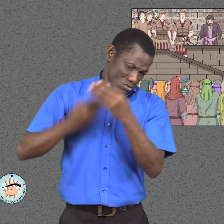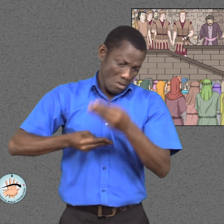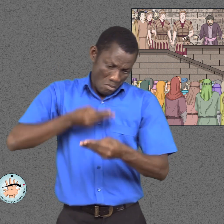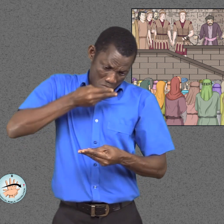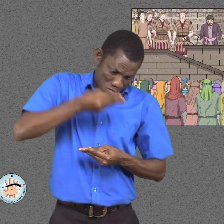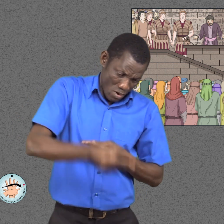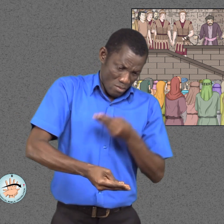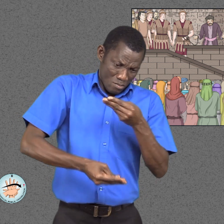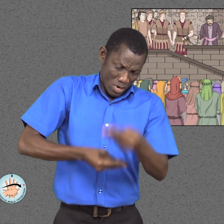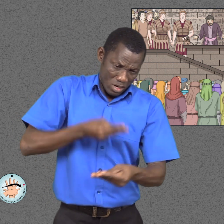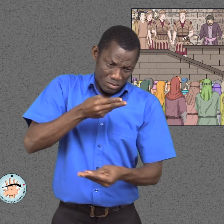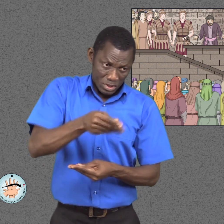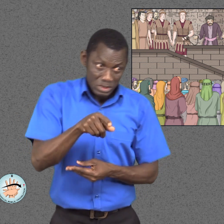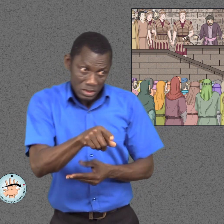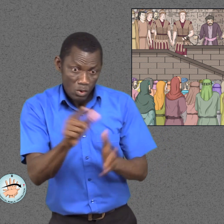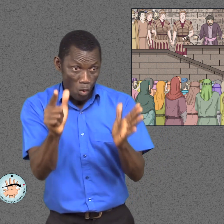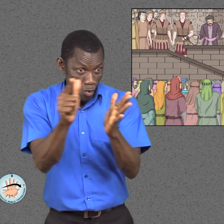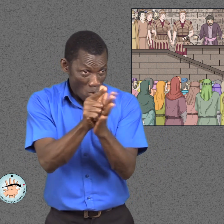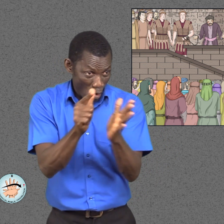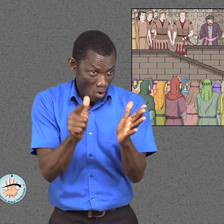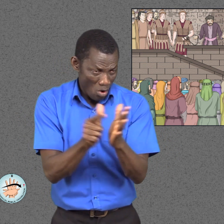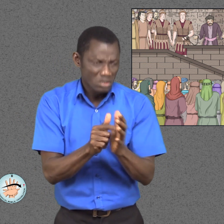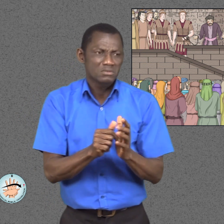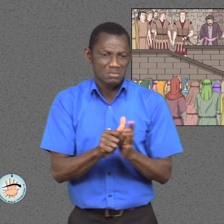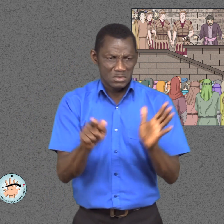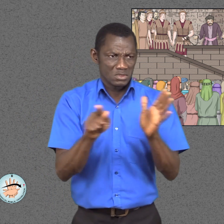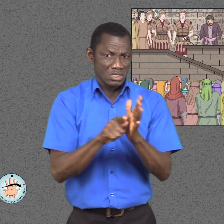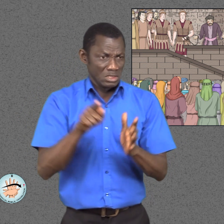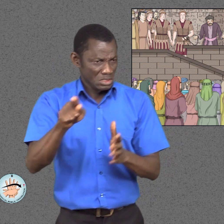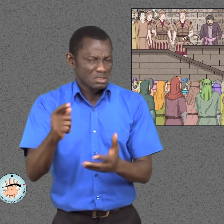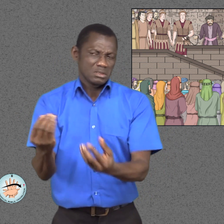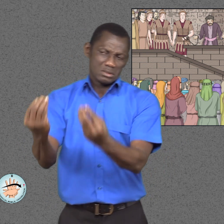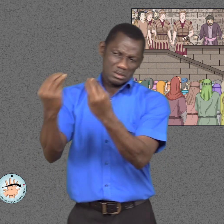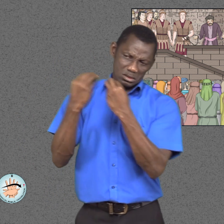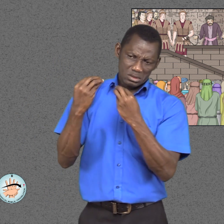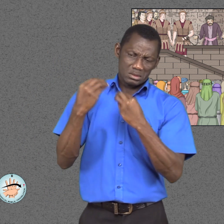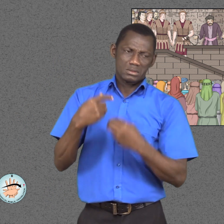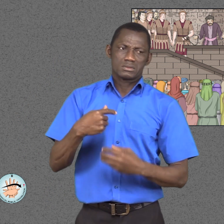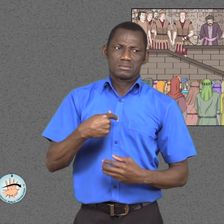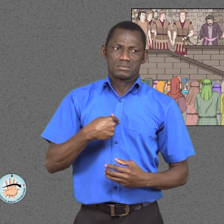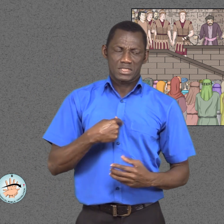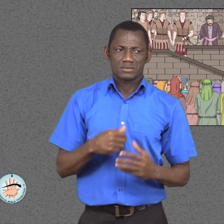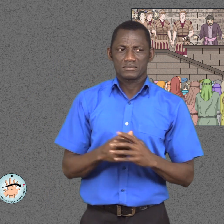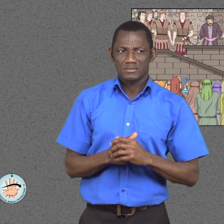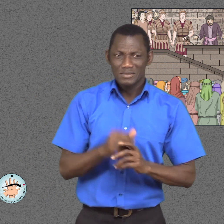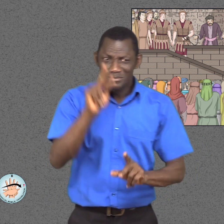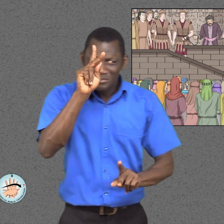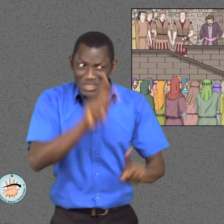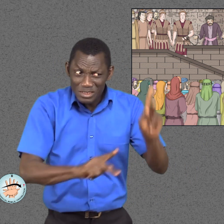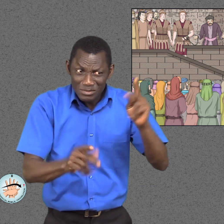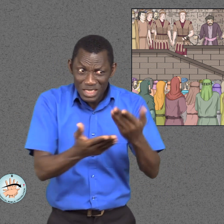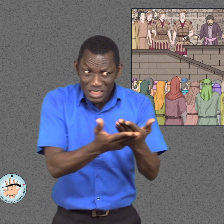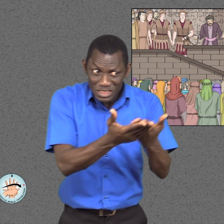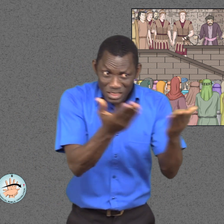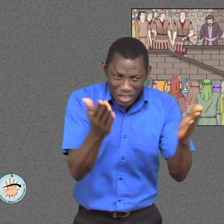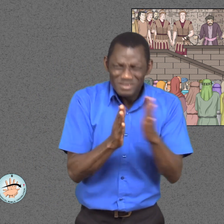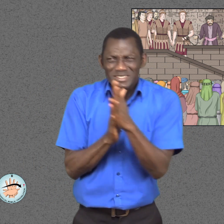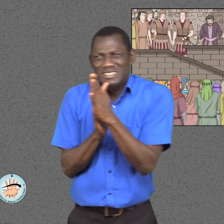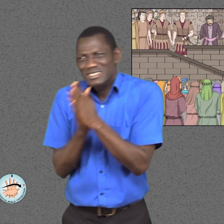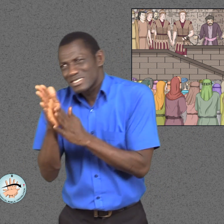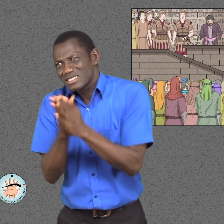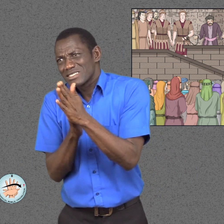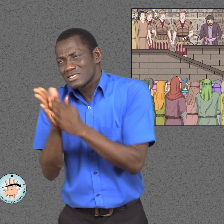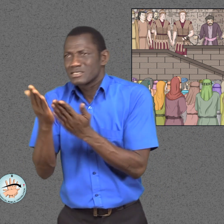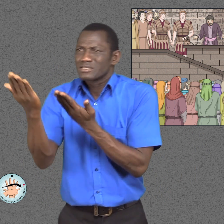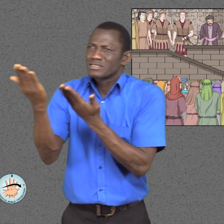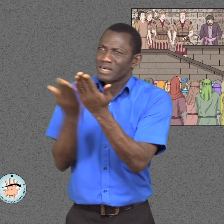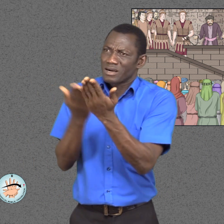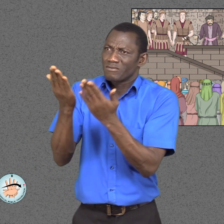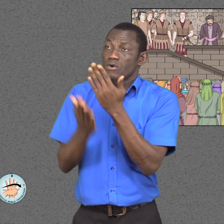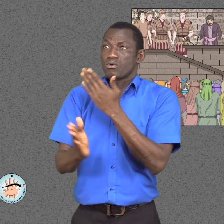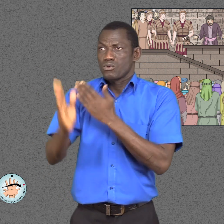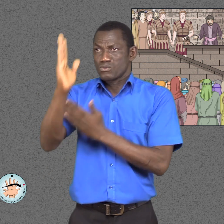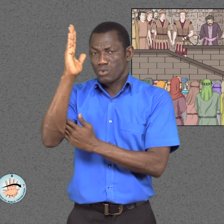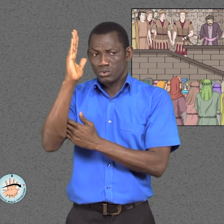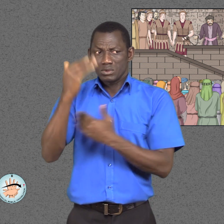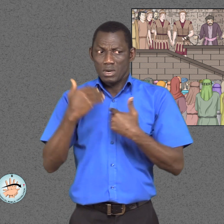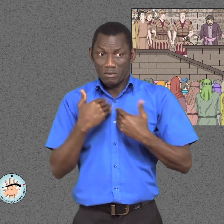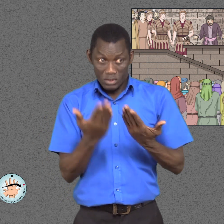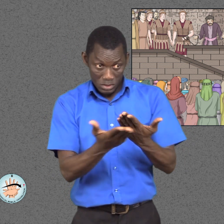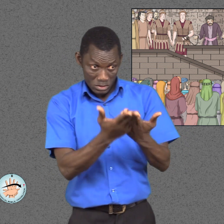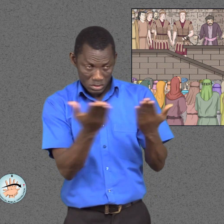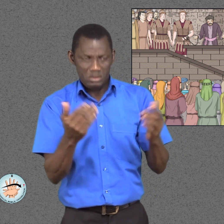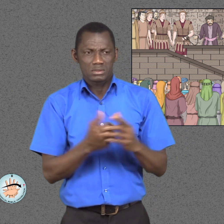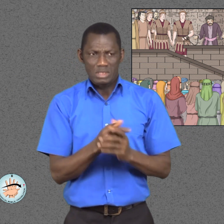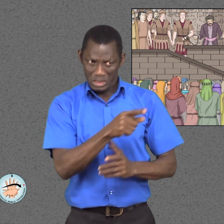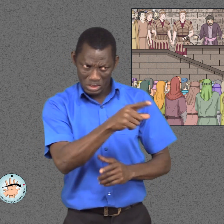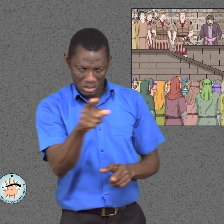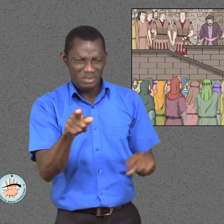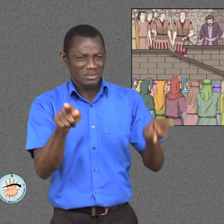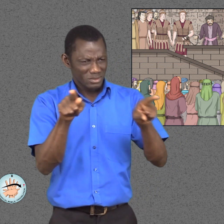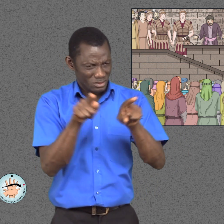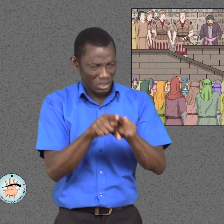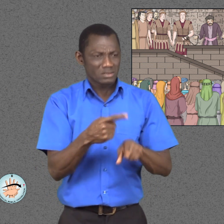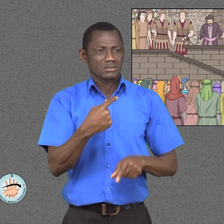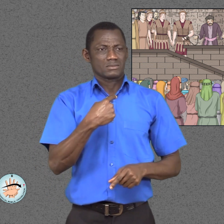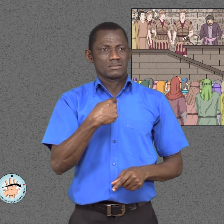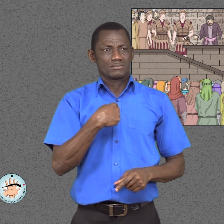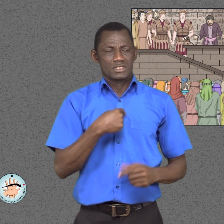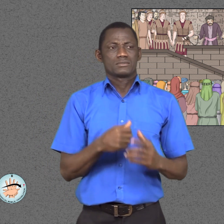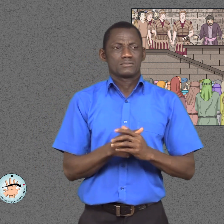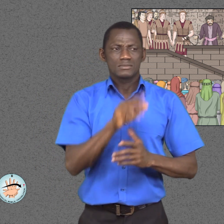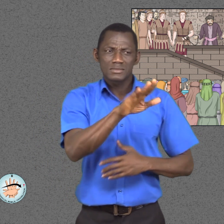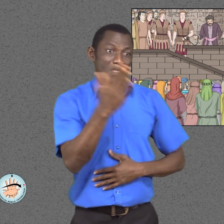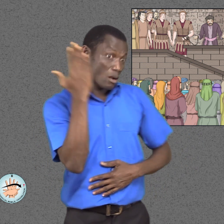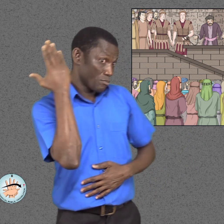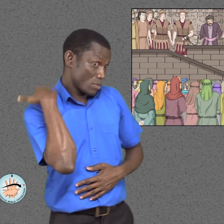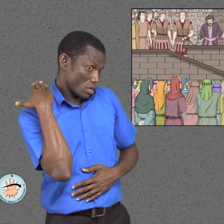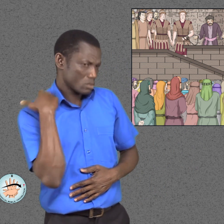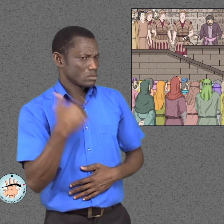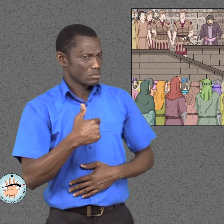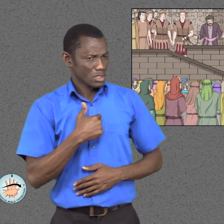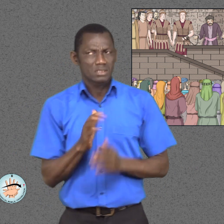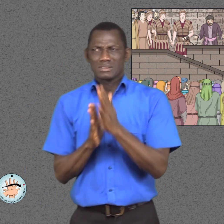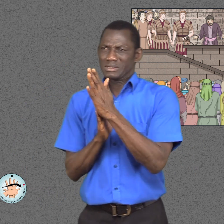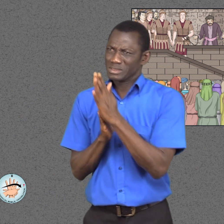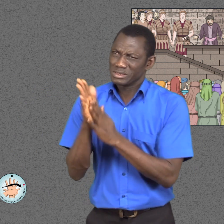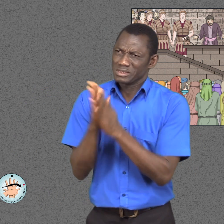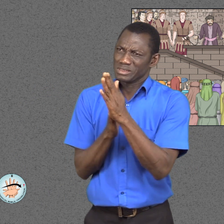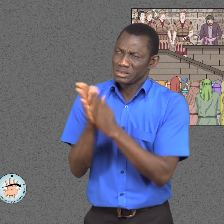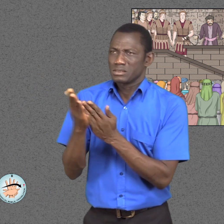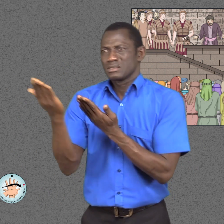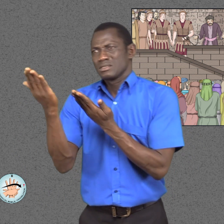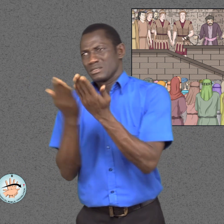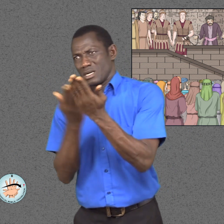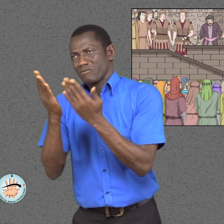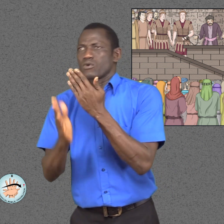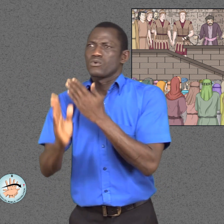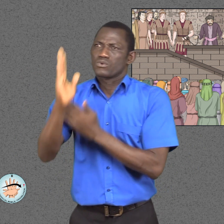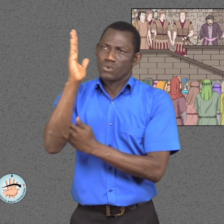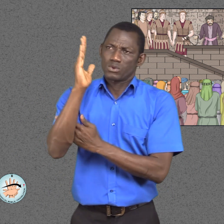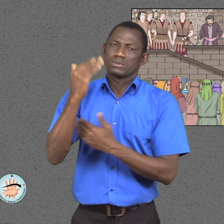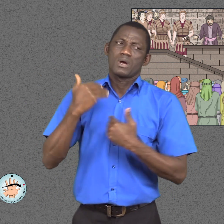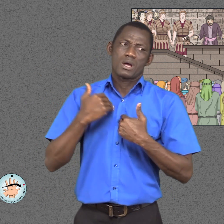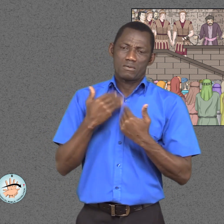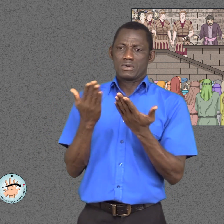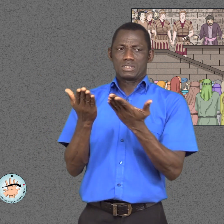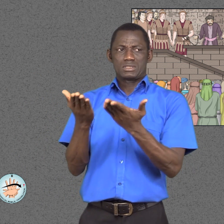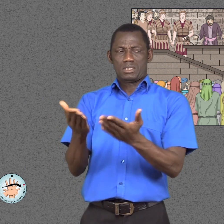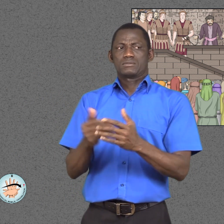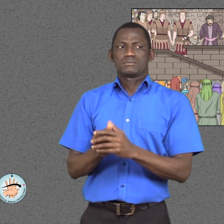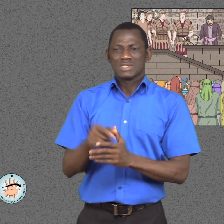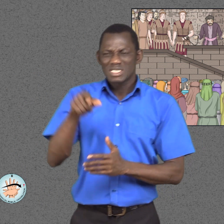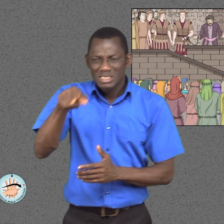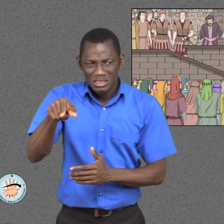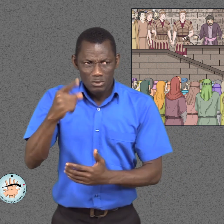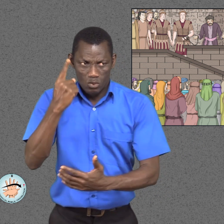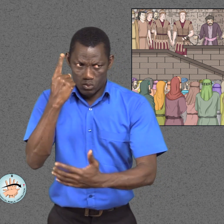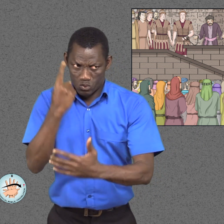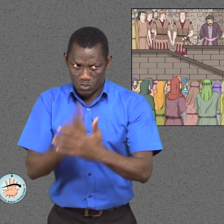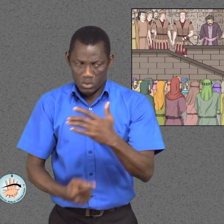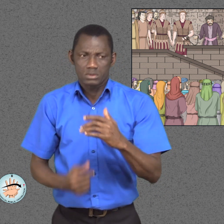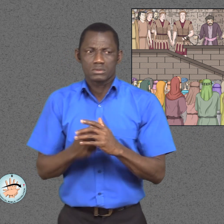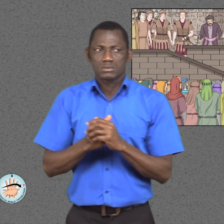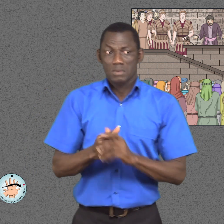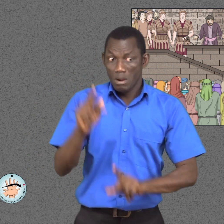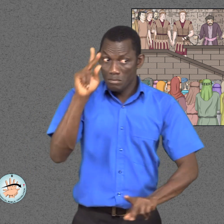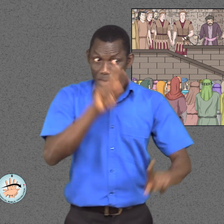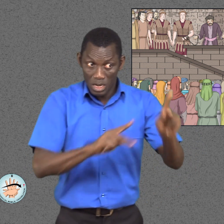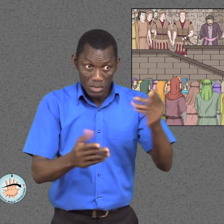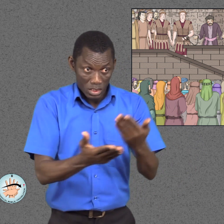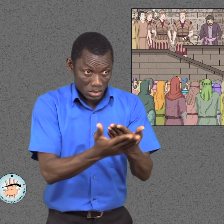I am just as zealous for God as any of you here today.